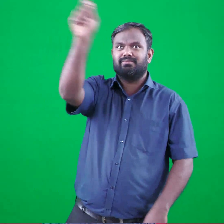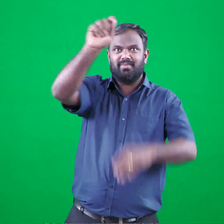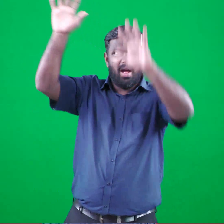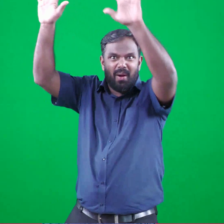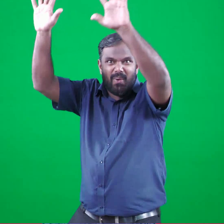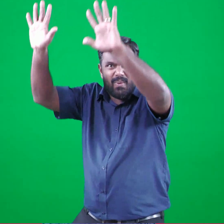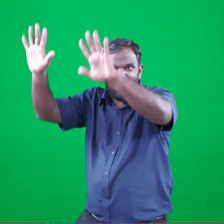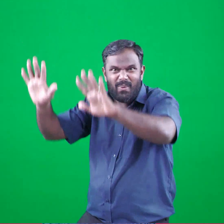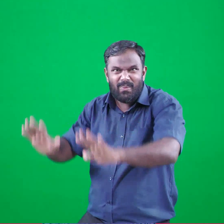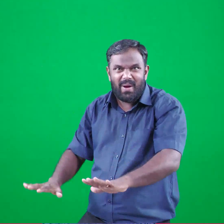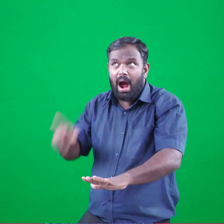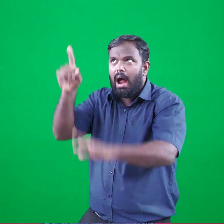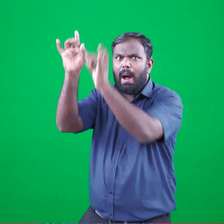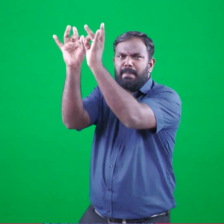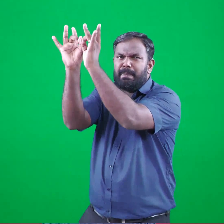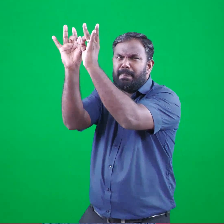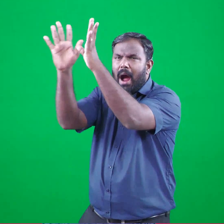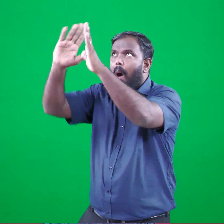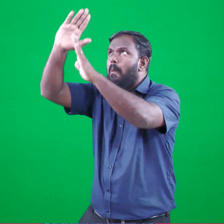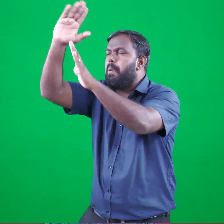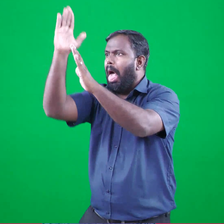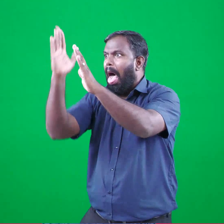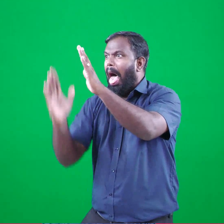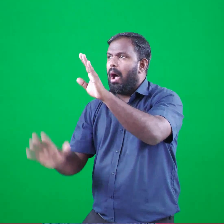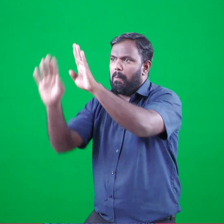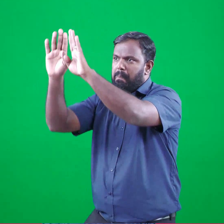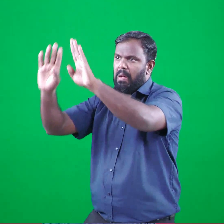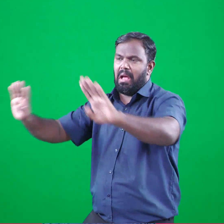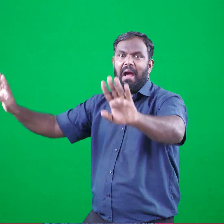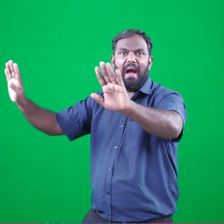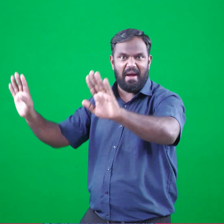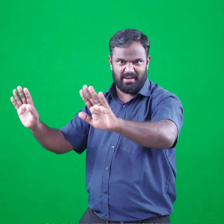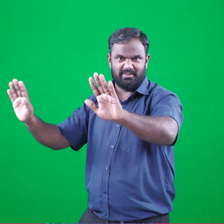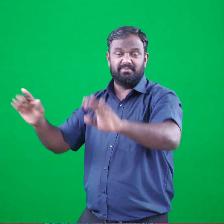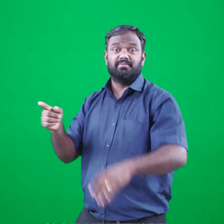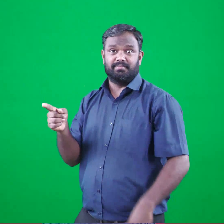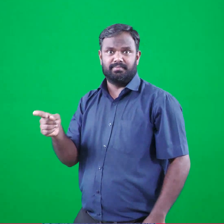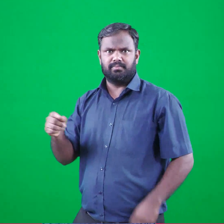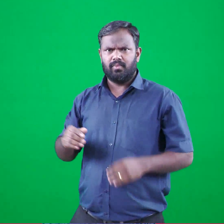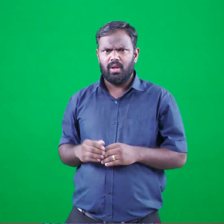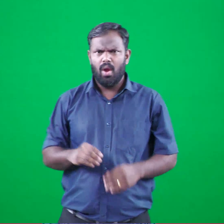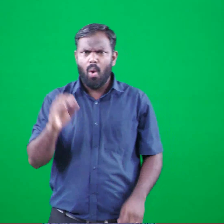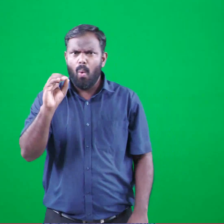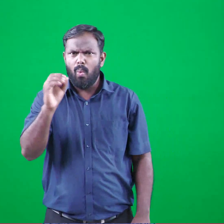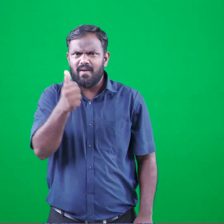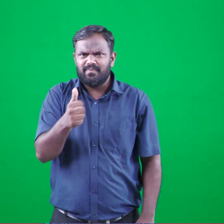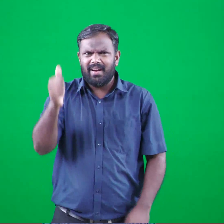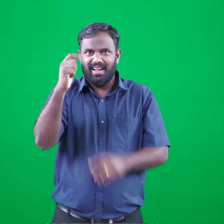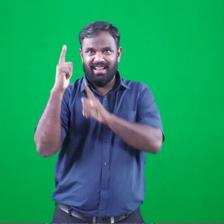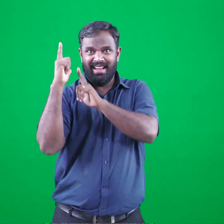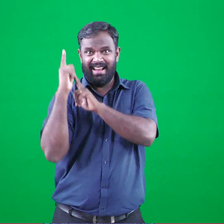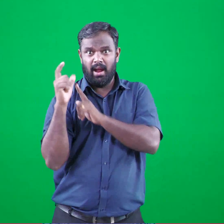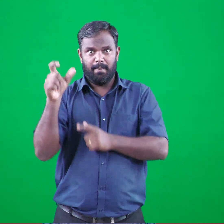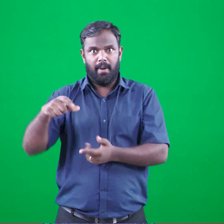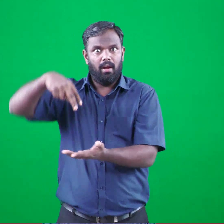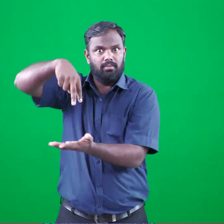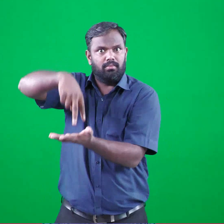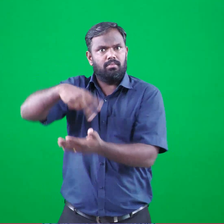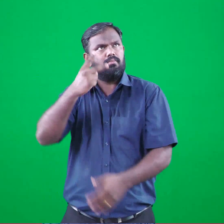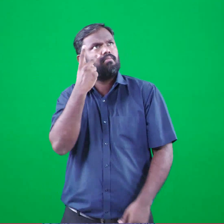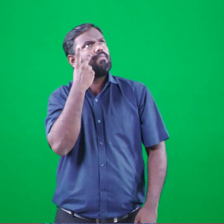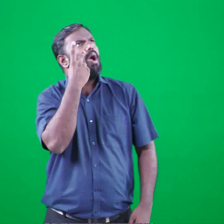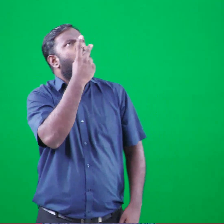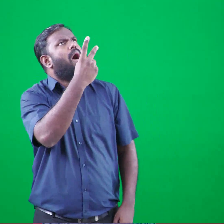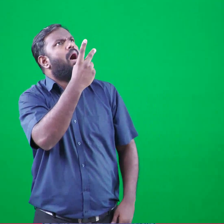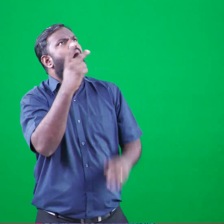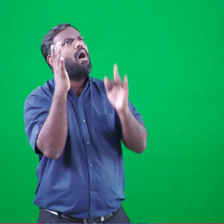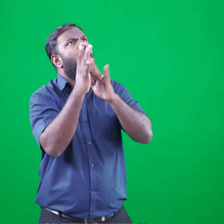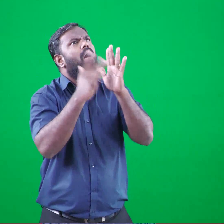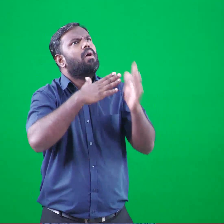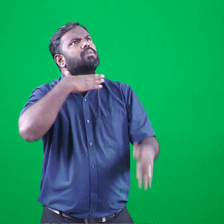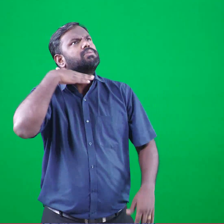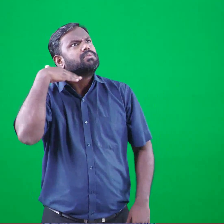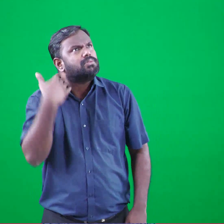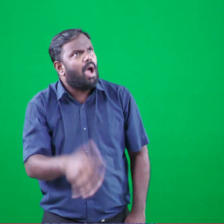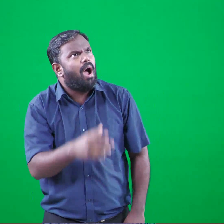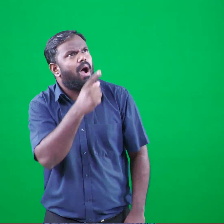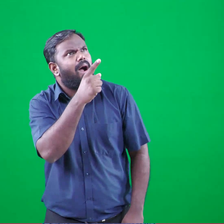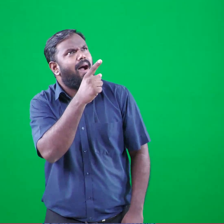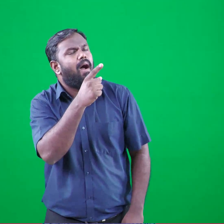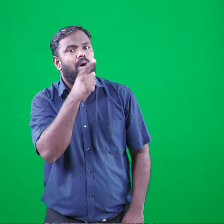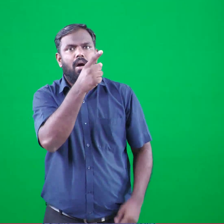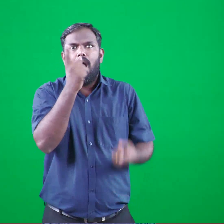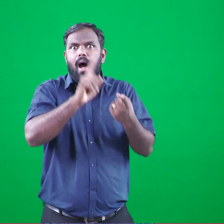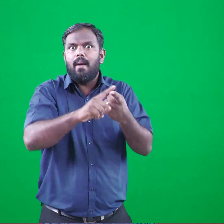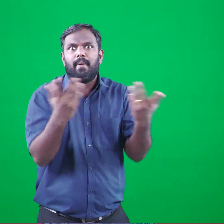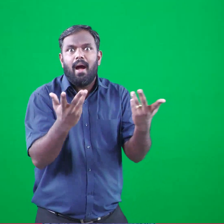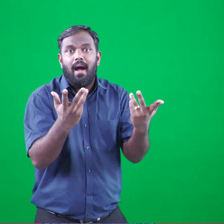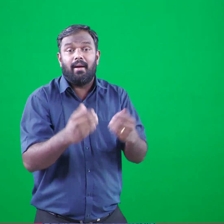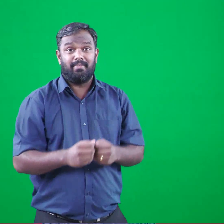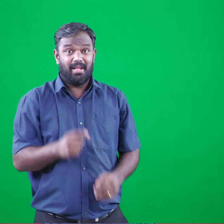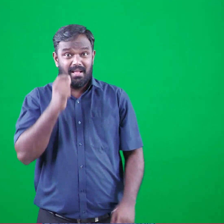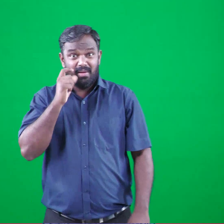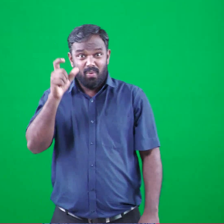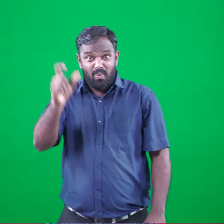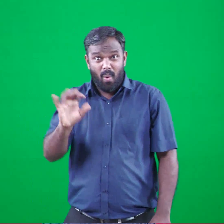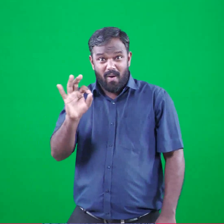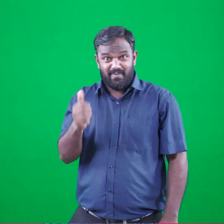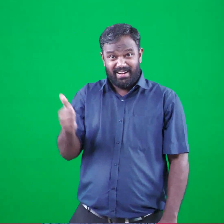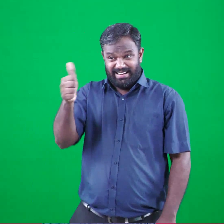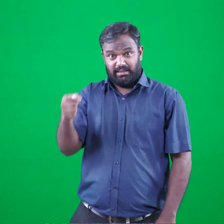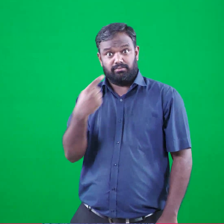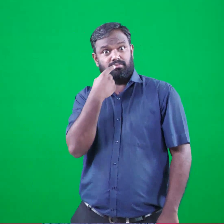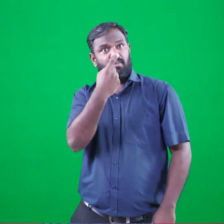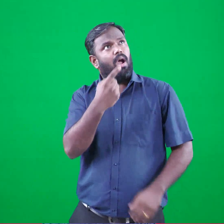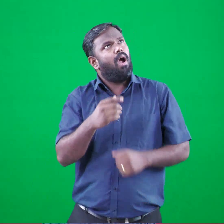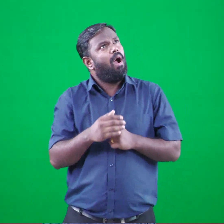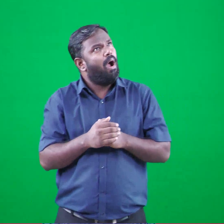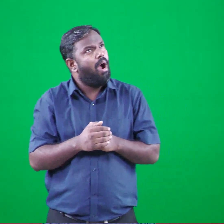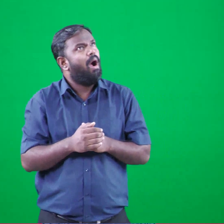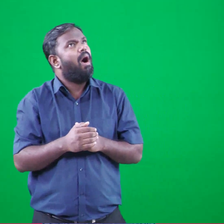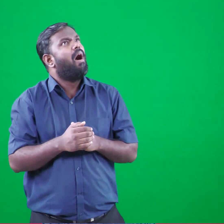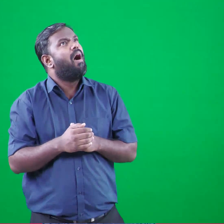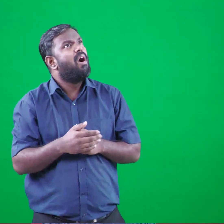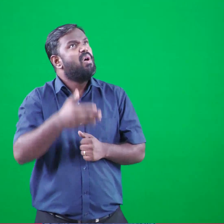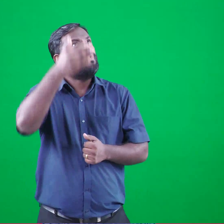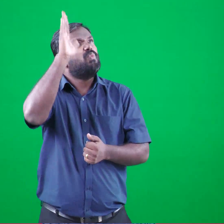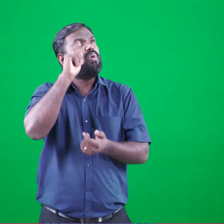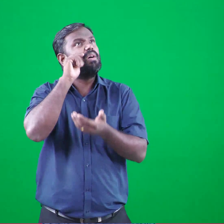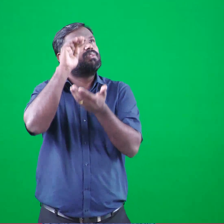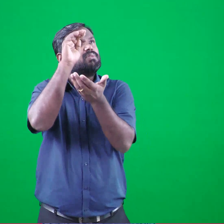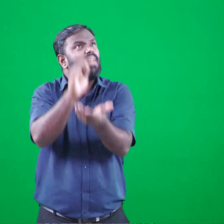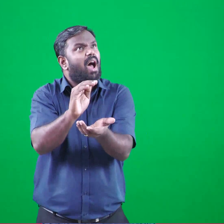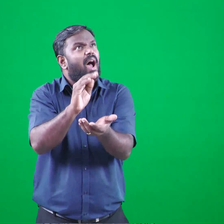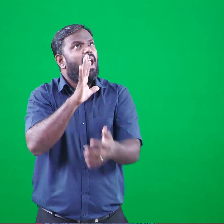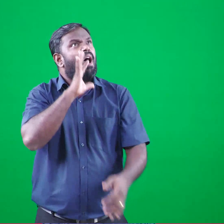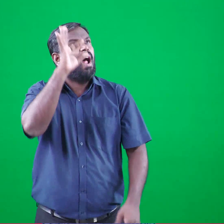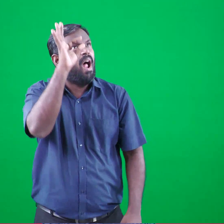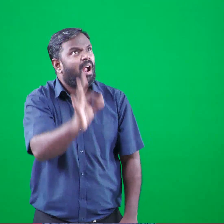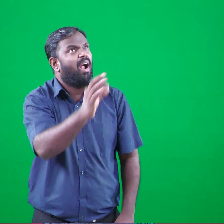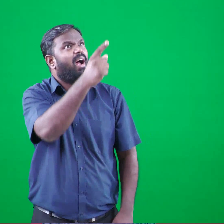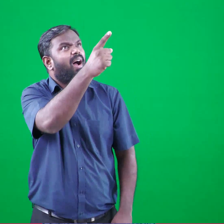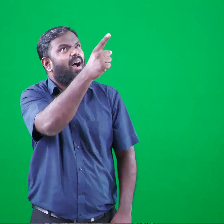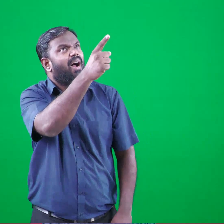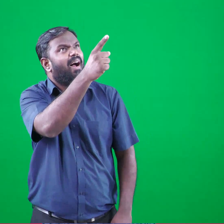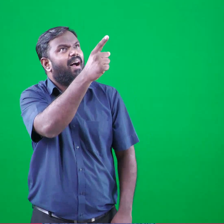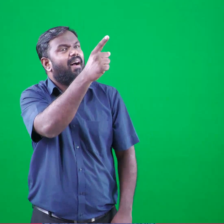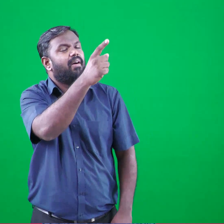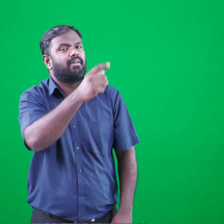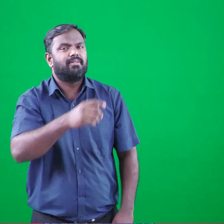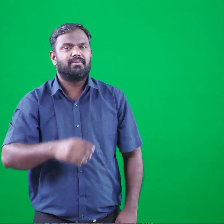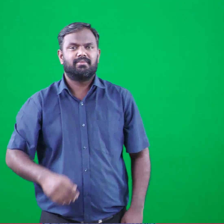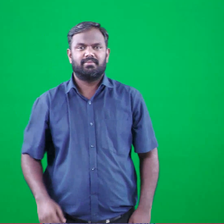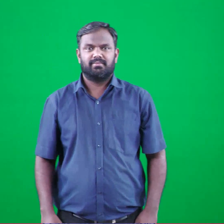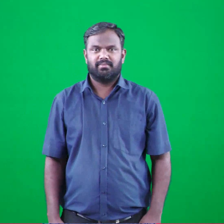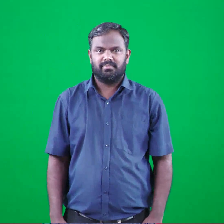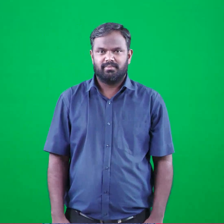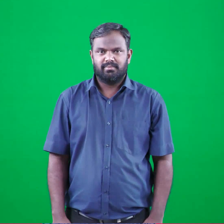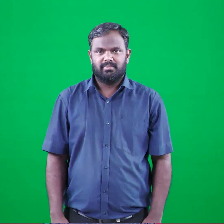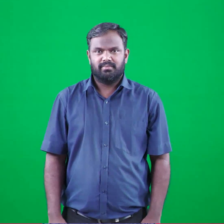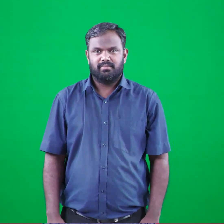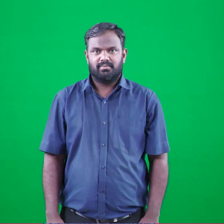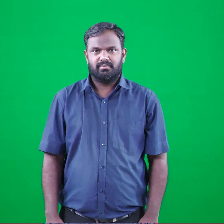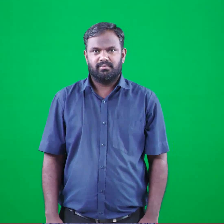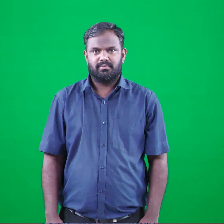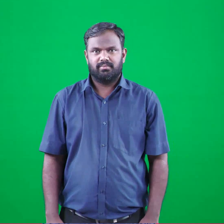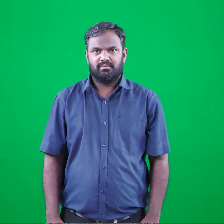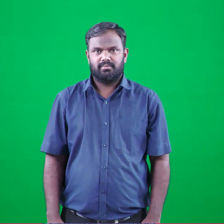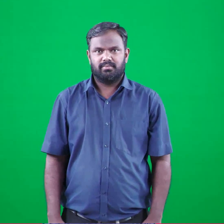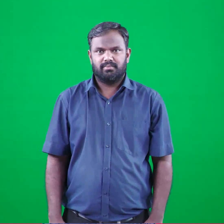When the centurion standing there in front of Jesus saw how He had breathed His last, he said, "Truly this man was the Son of God!"